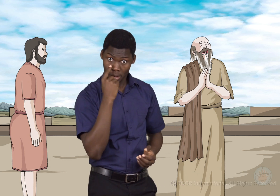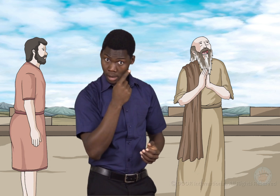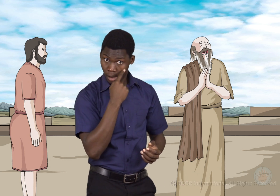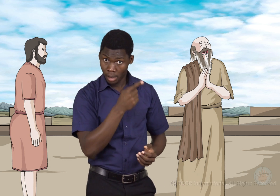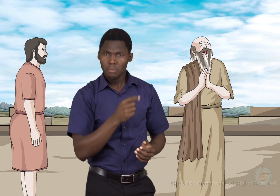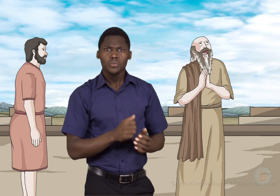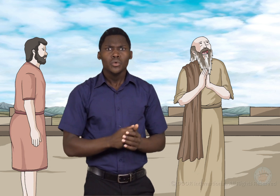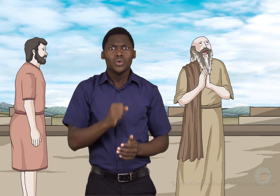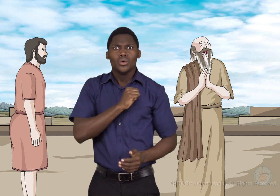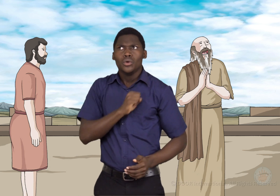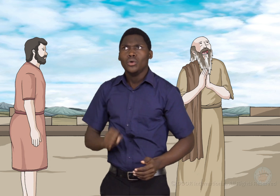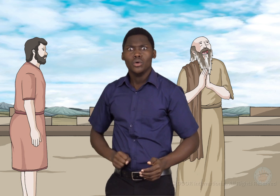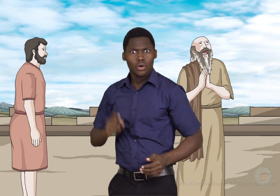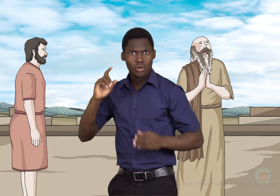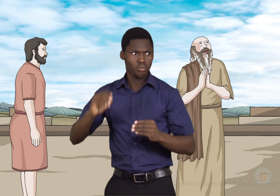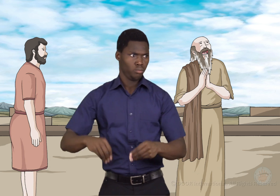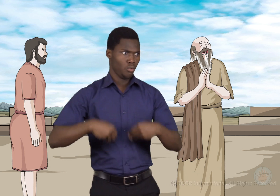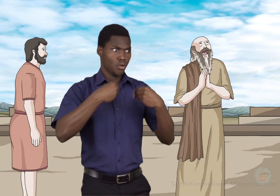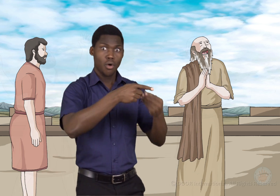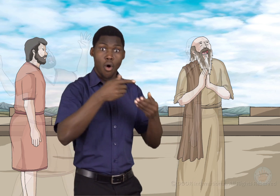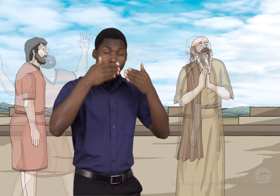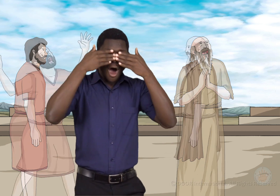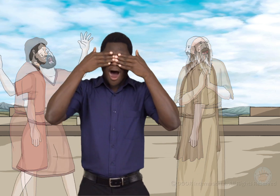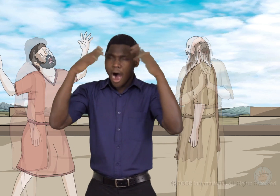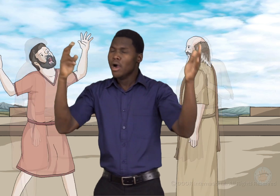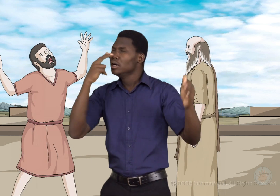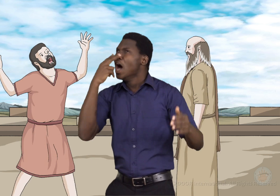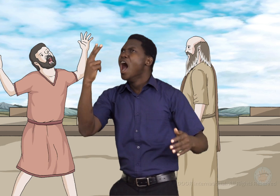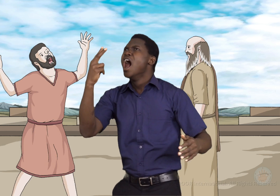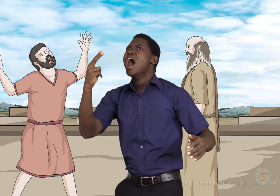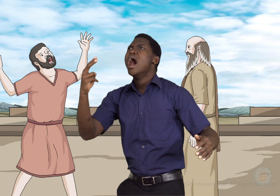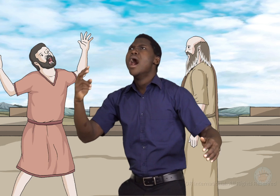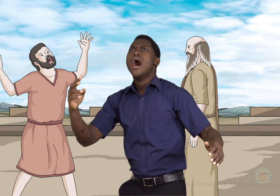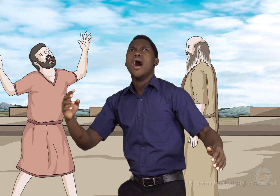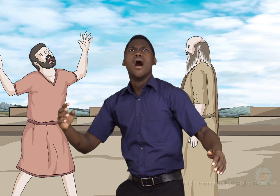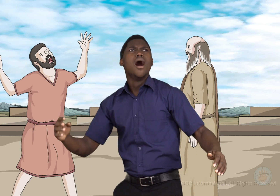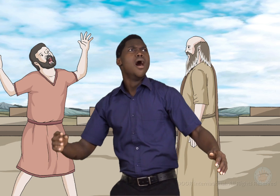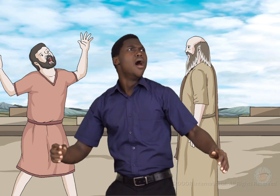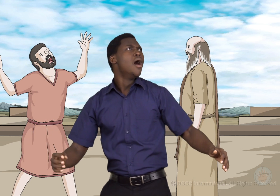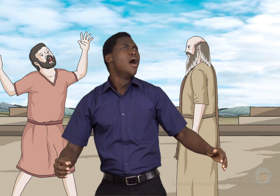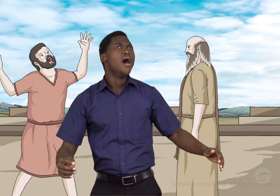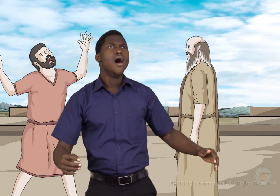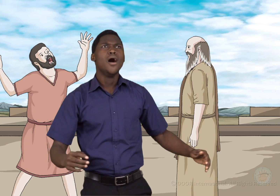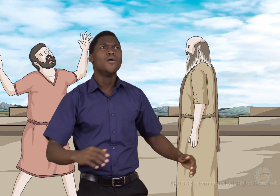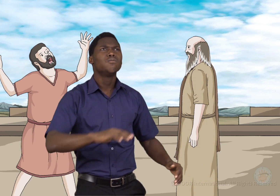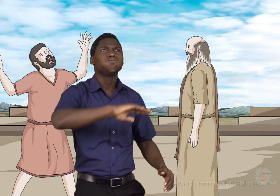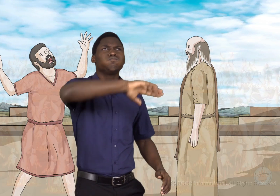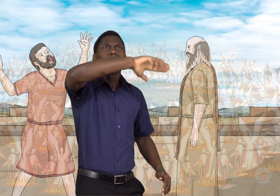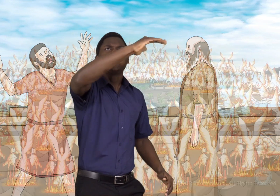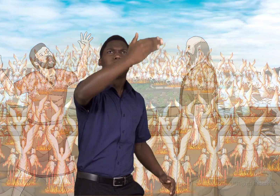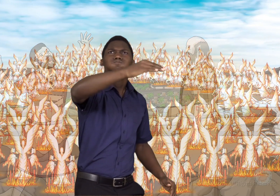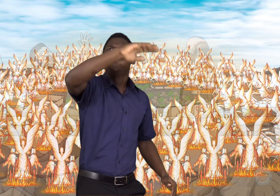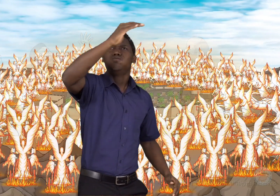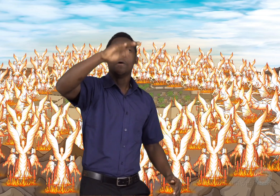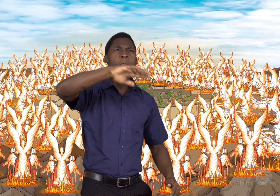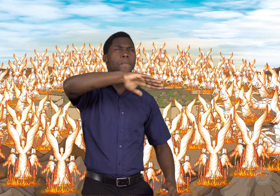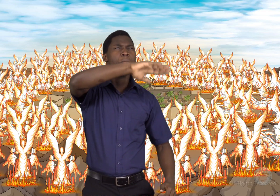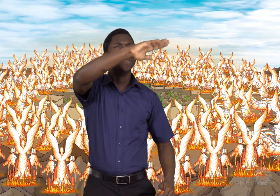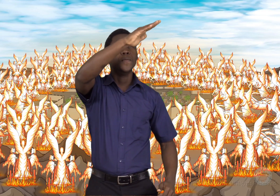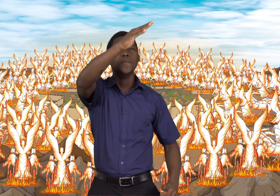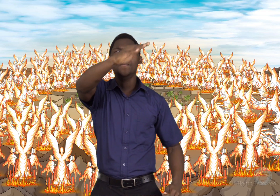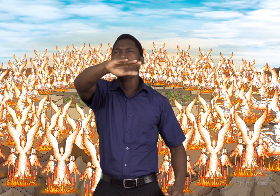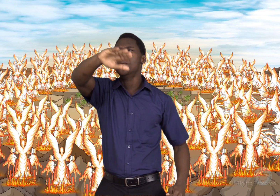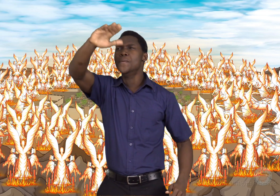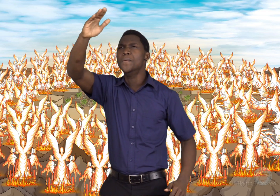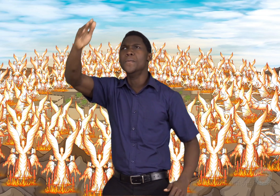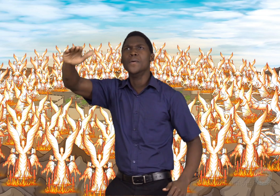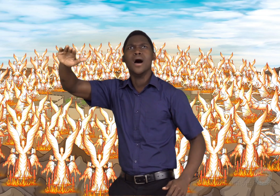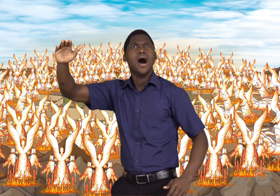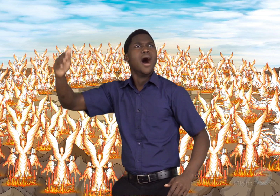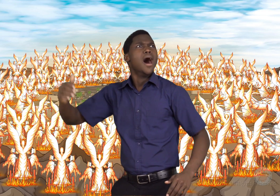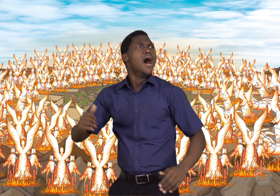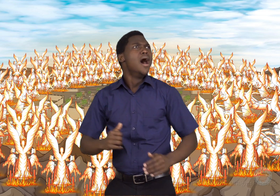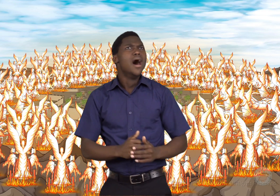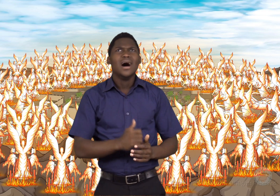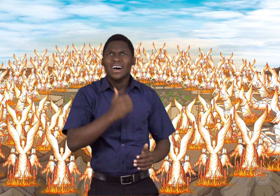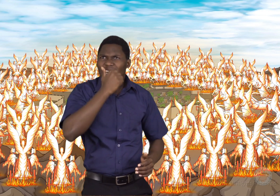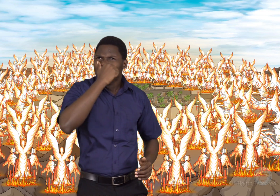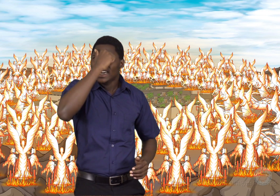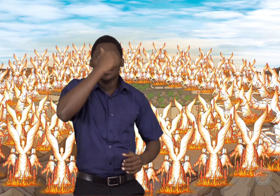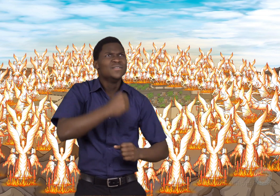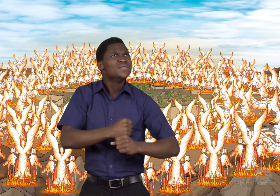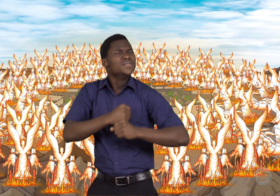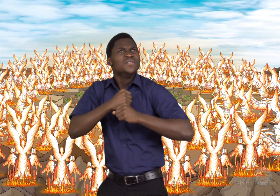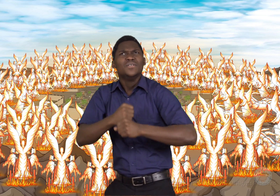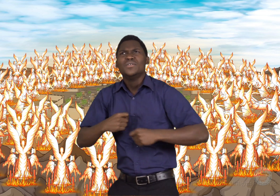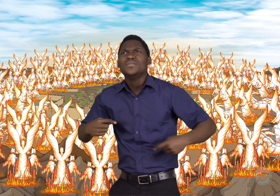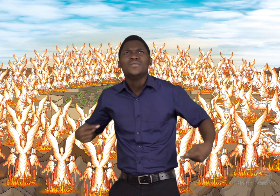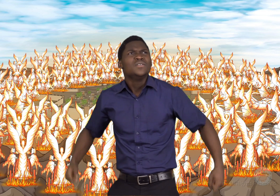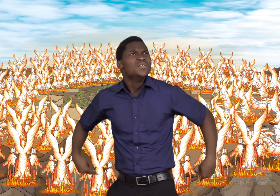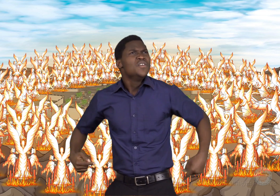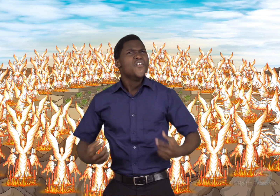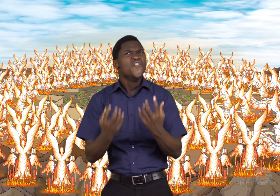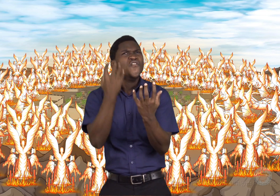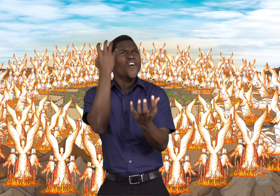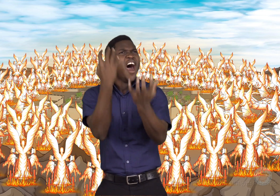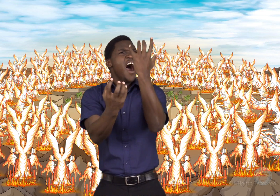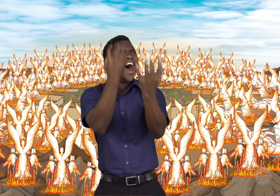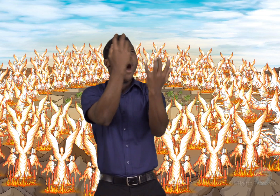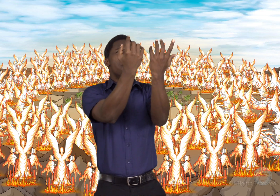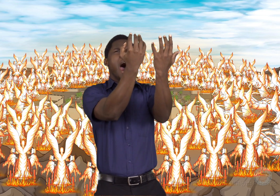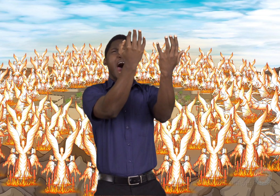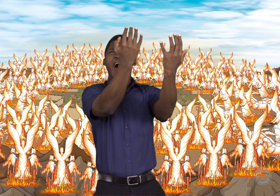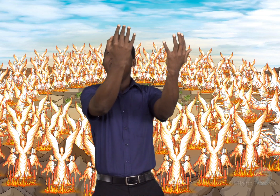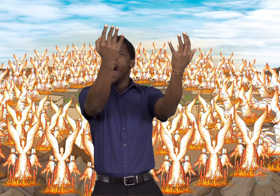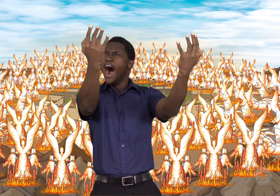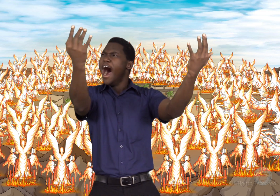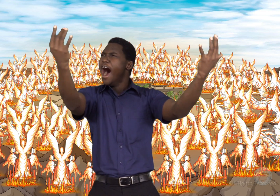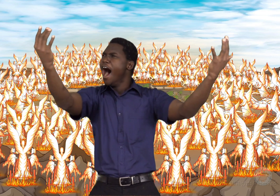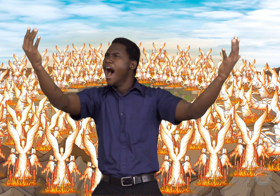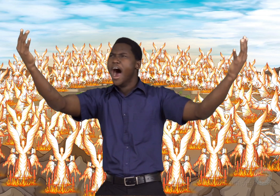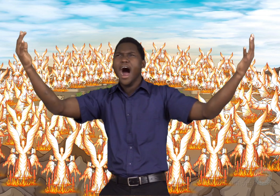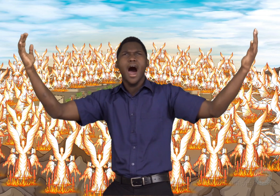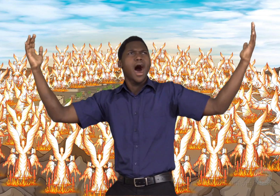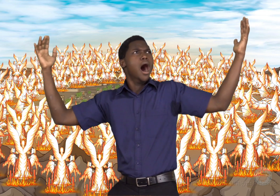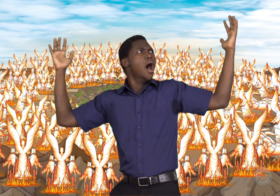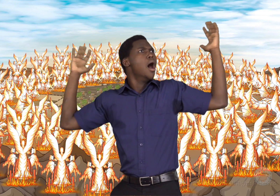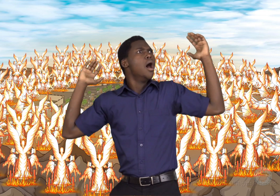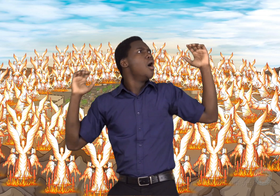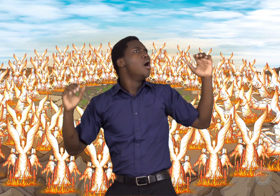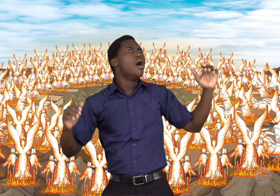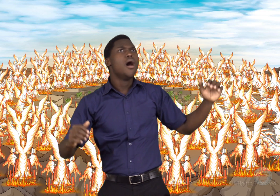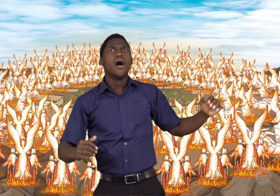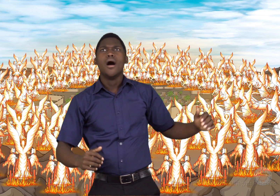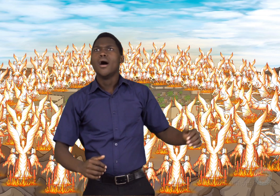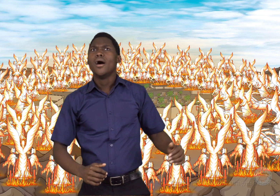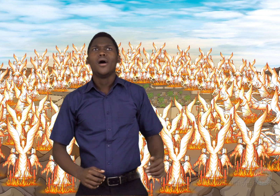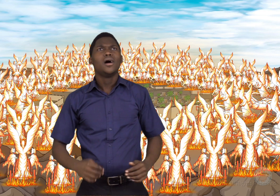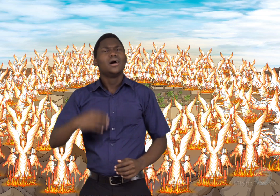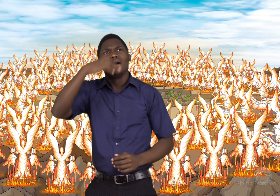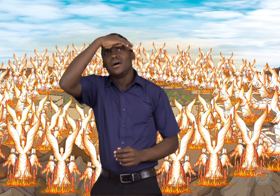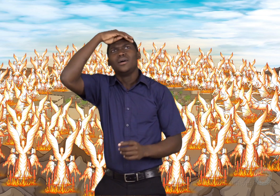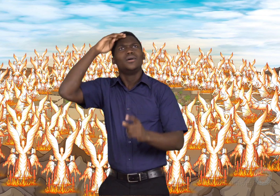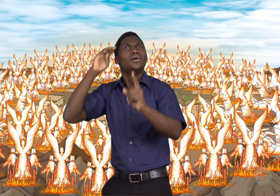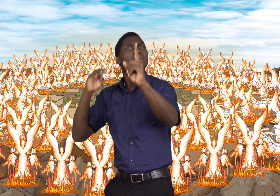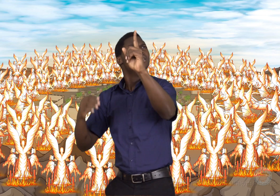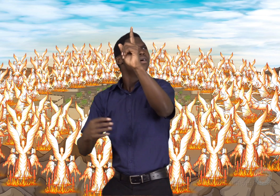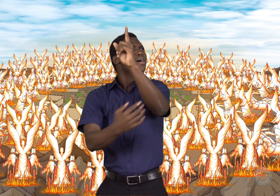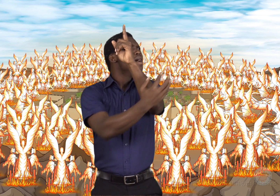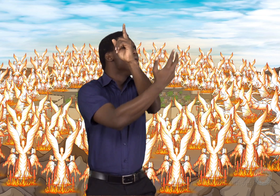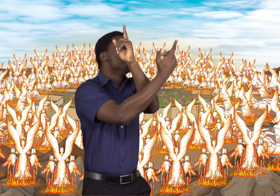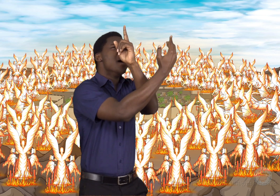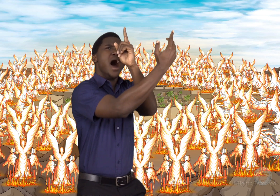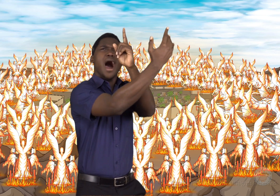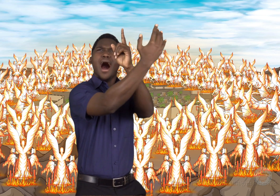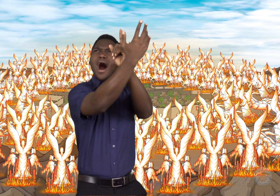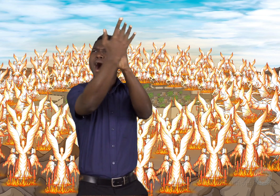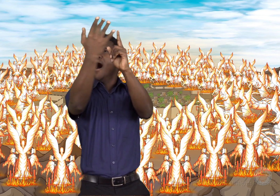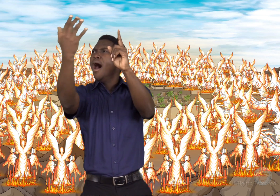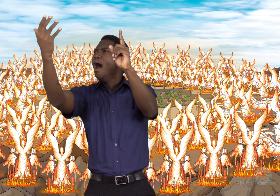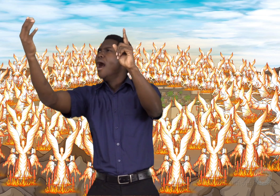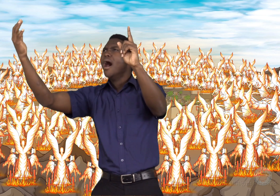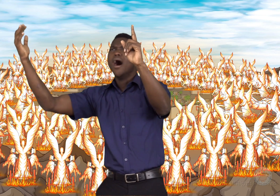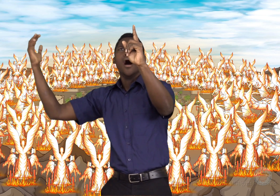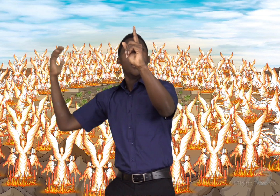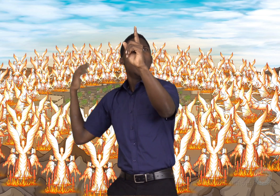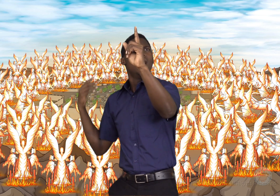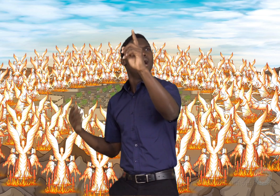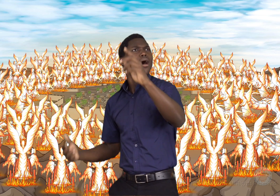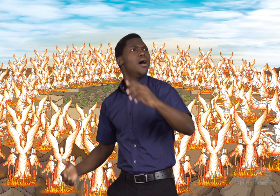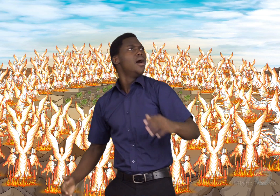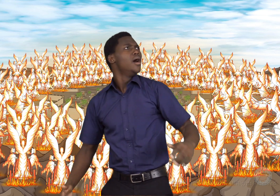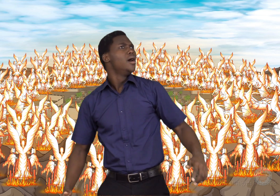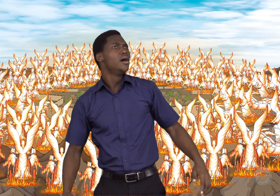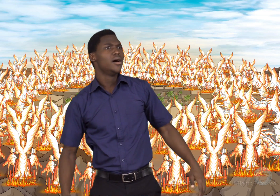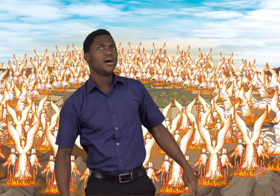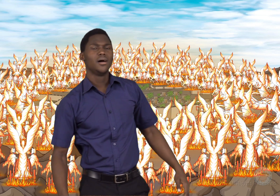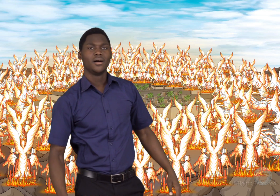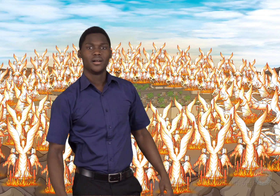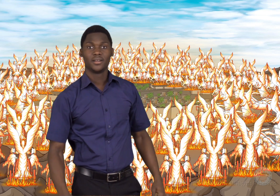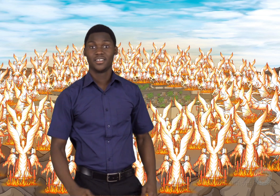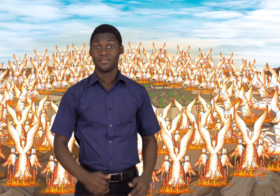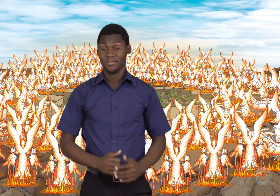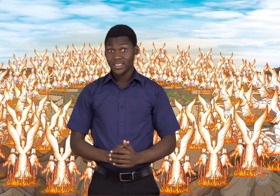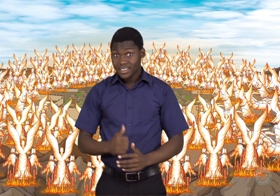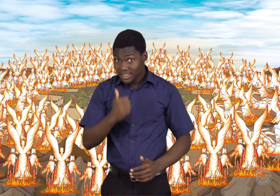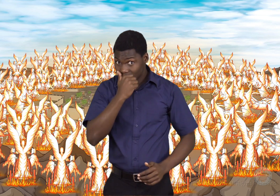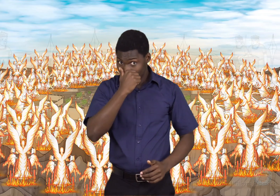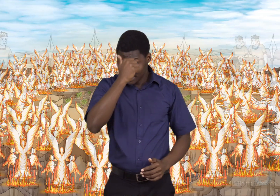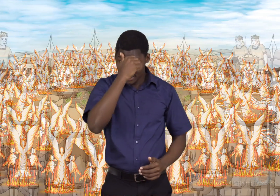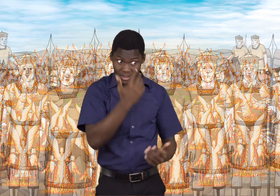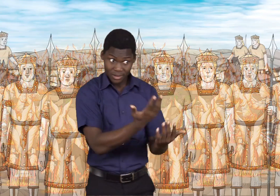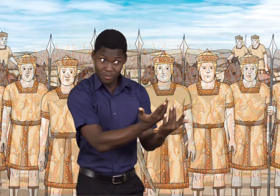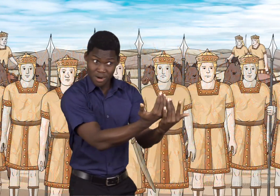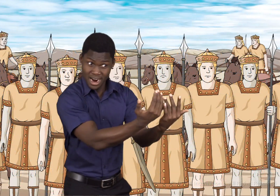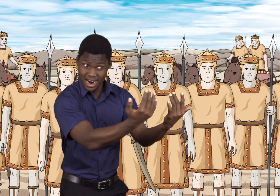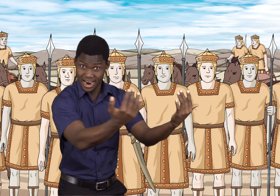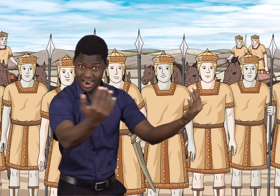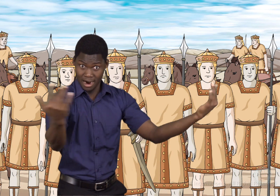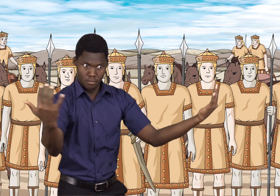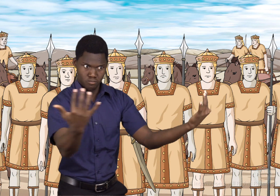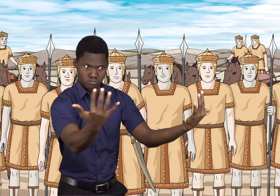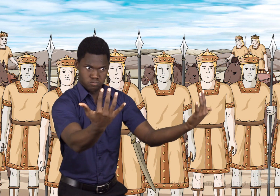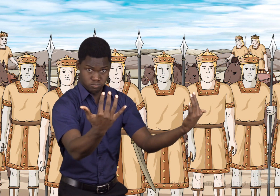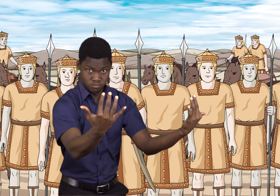And the LORD opened the eyes of the young man, and he saw that the hills were full of horses and chariots of fire all around Elisha.